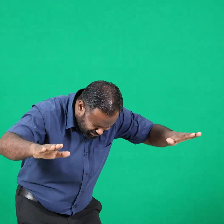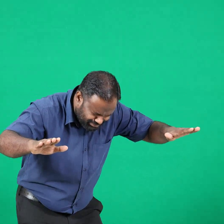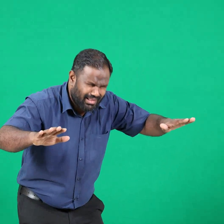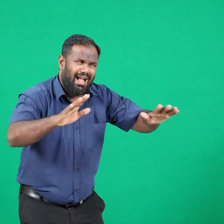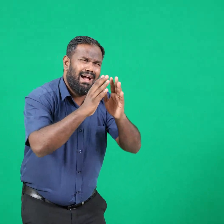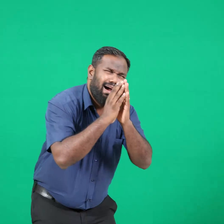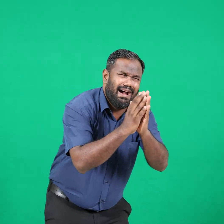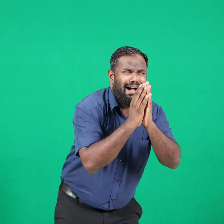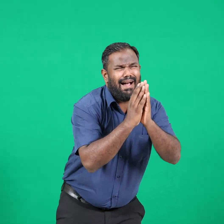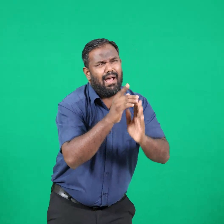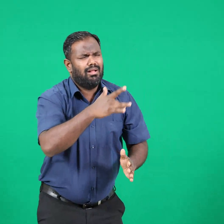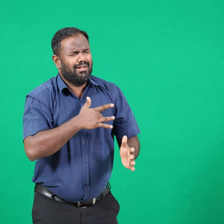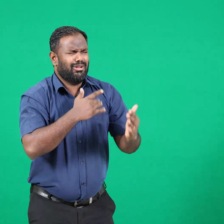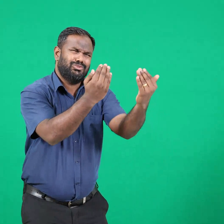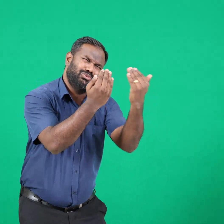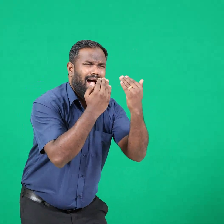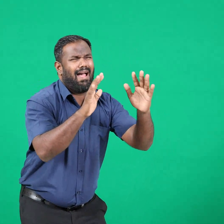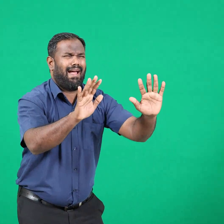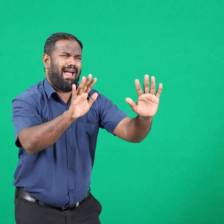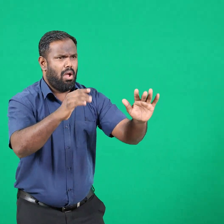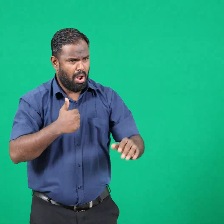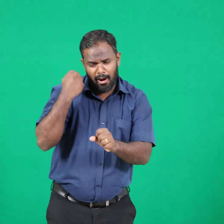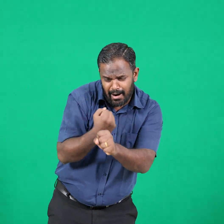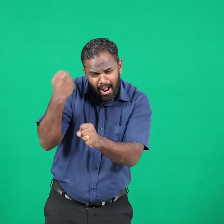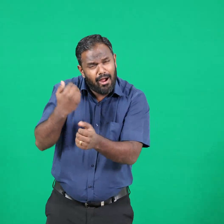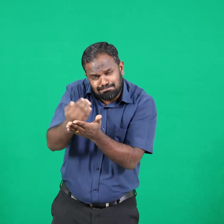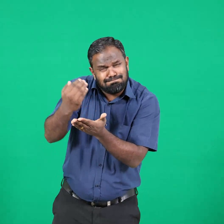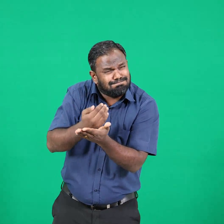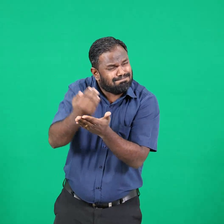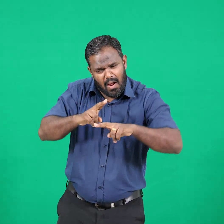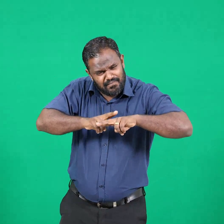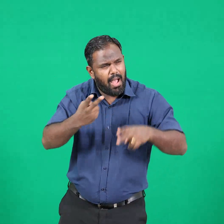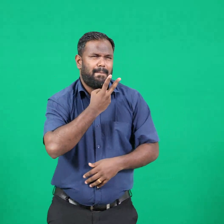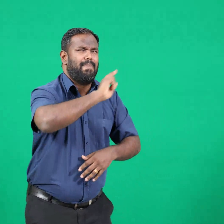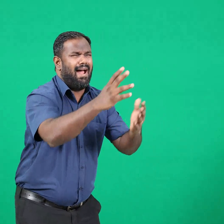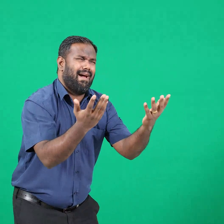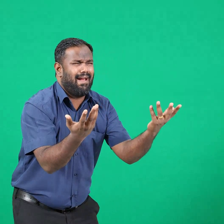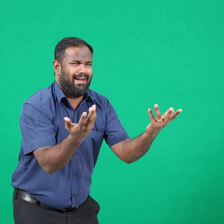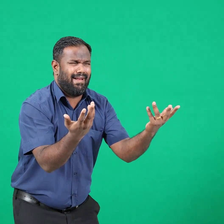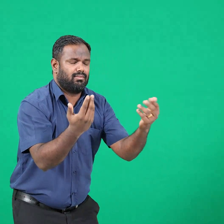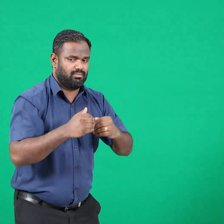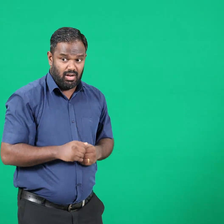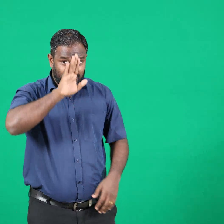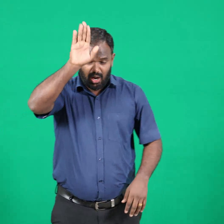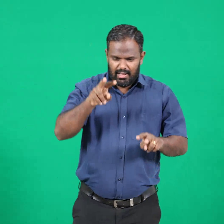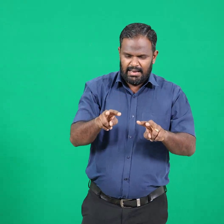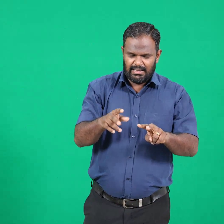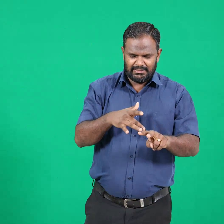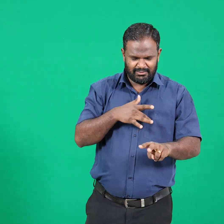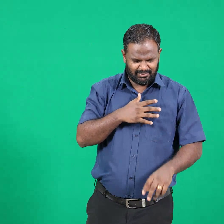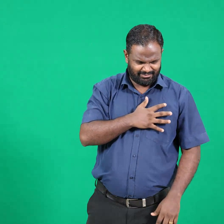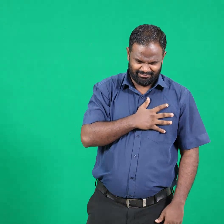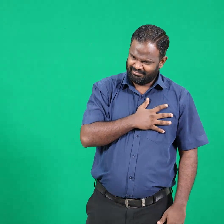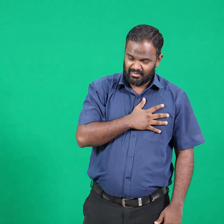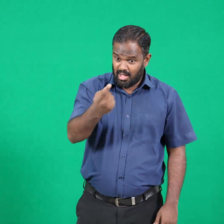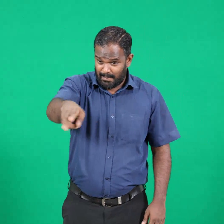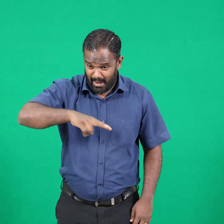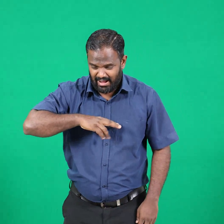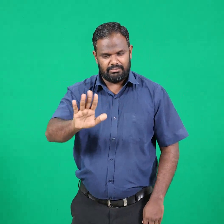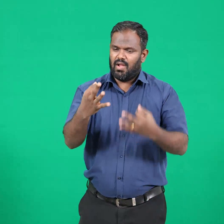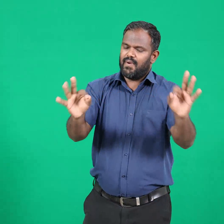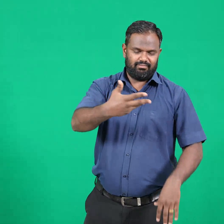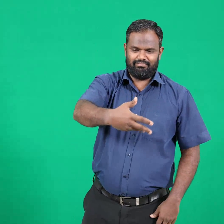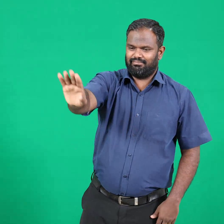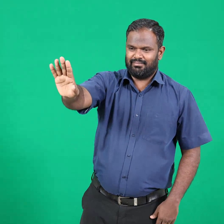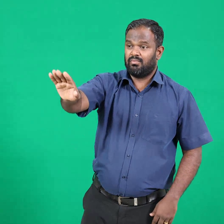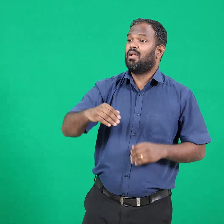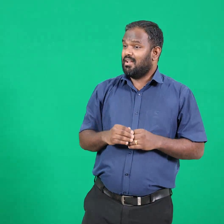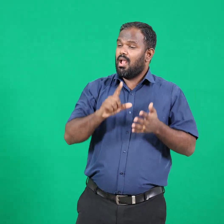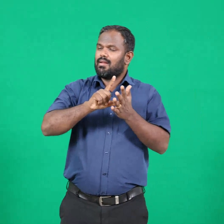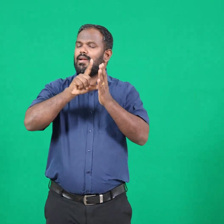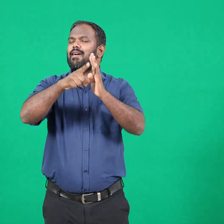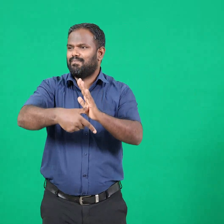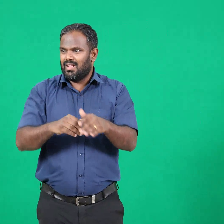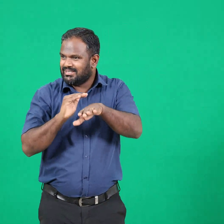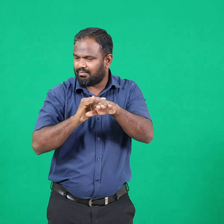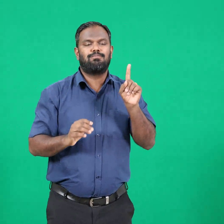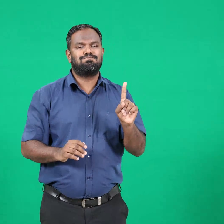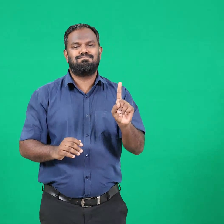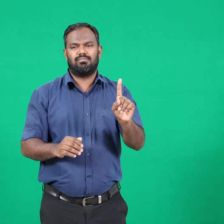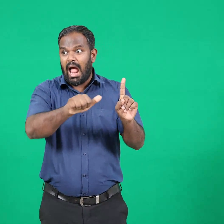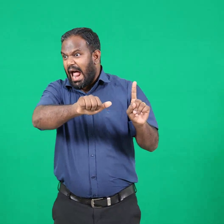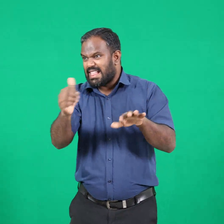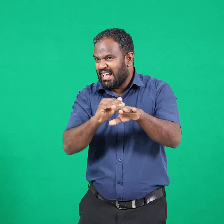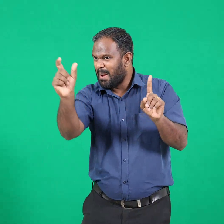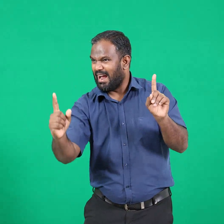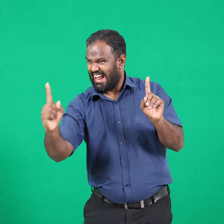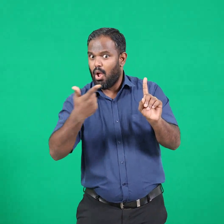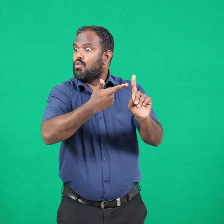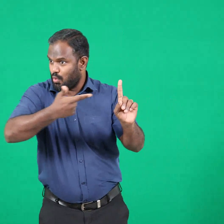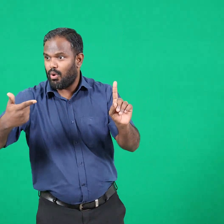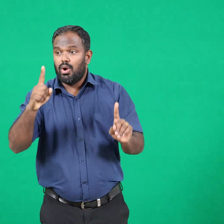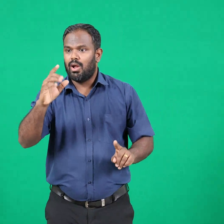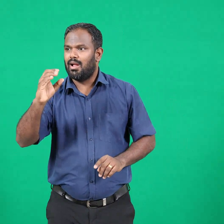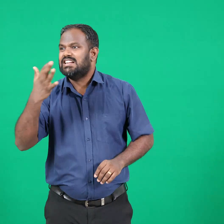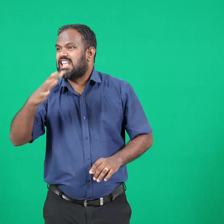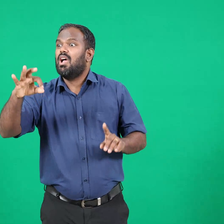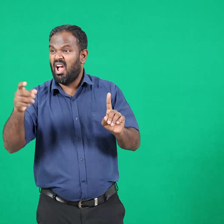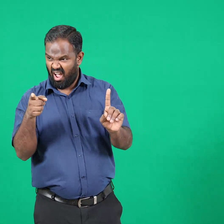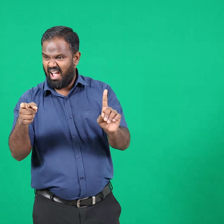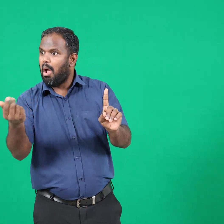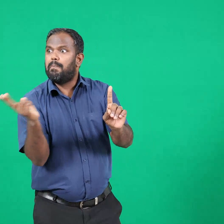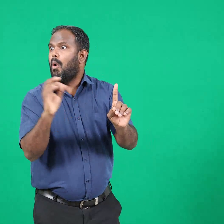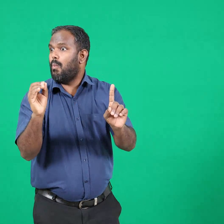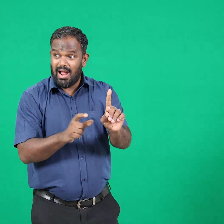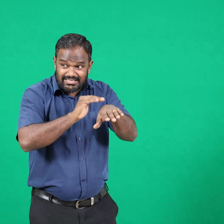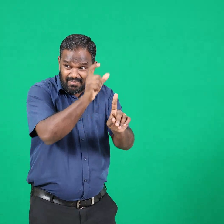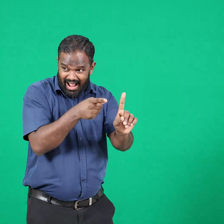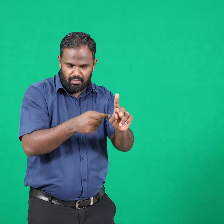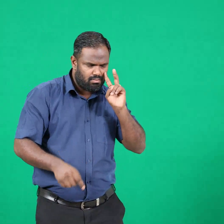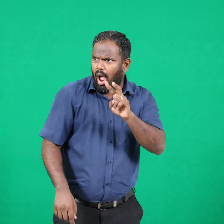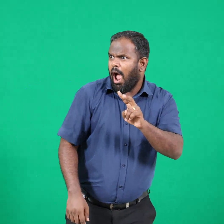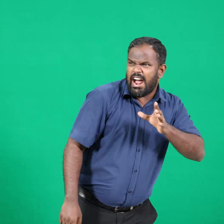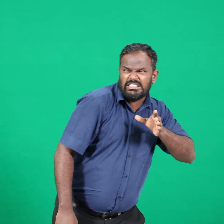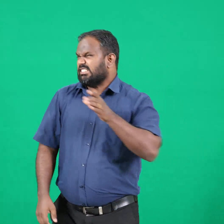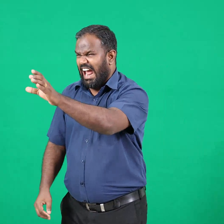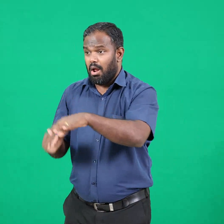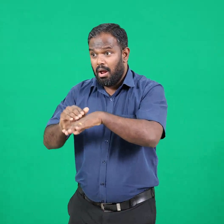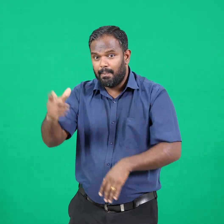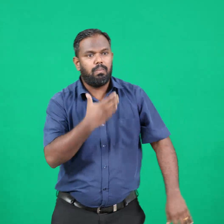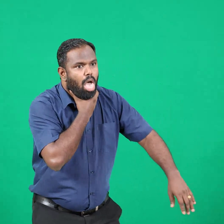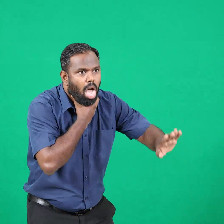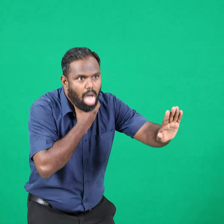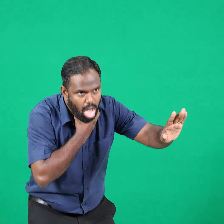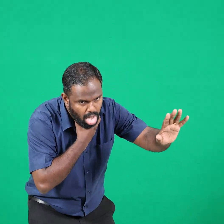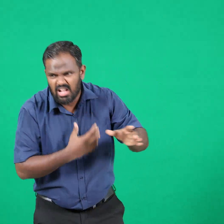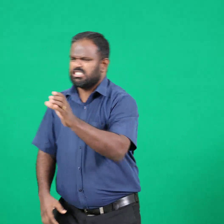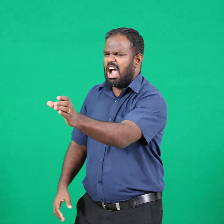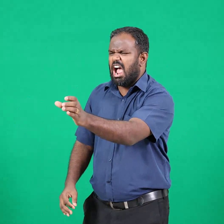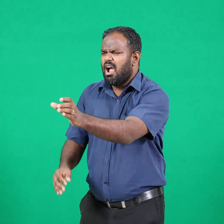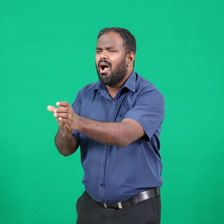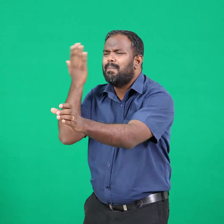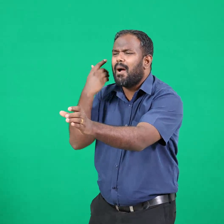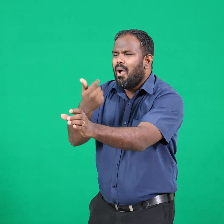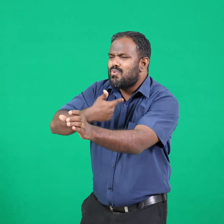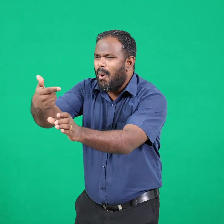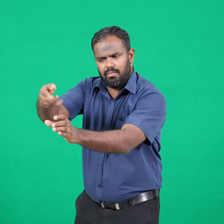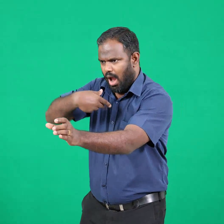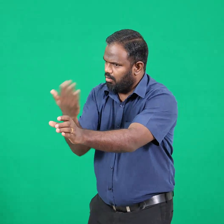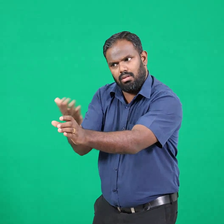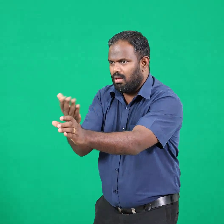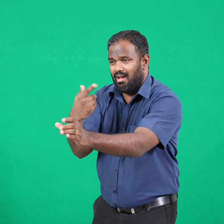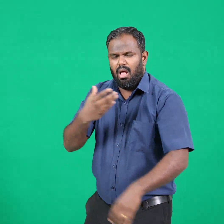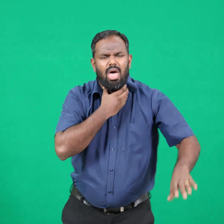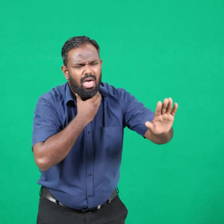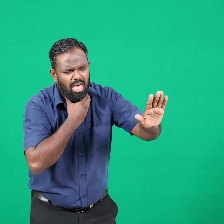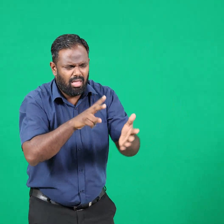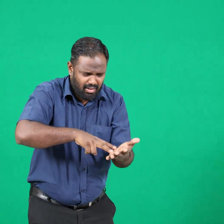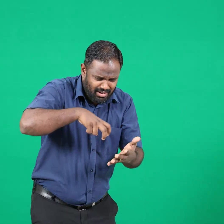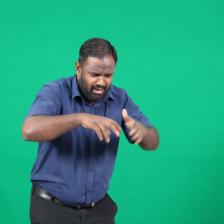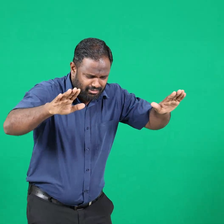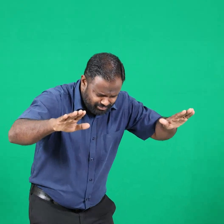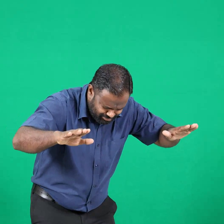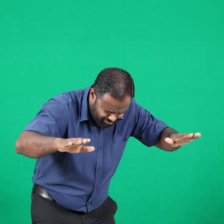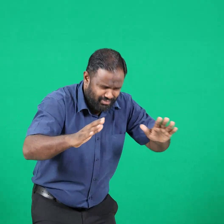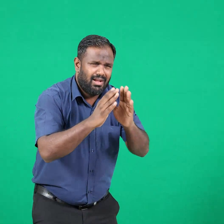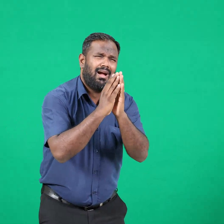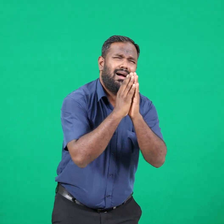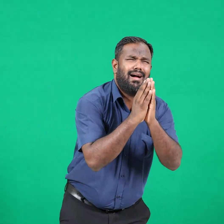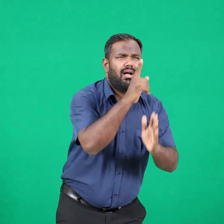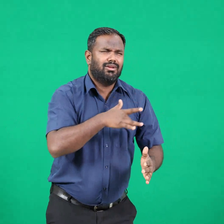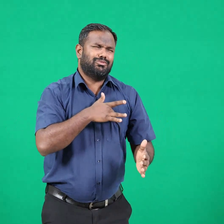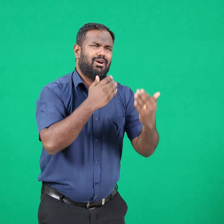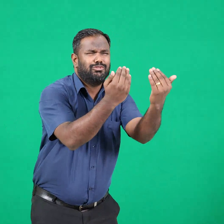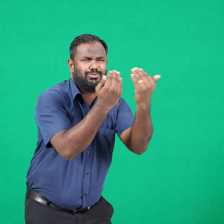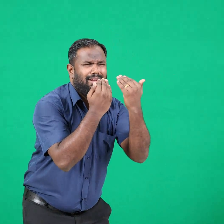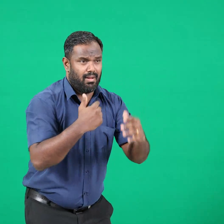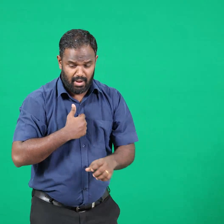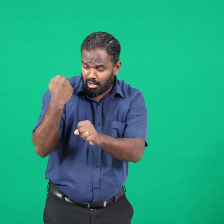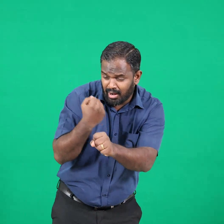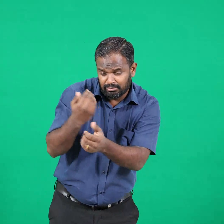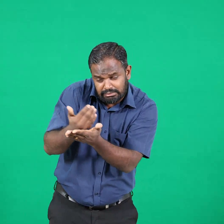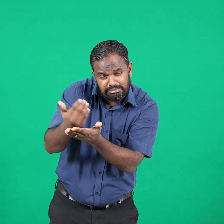His master had compassion on him, forgave his debt, and released him. But when that servant went out, he found one of his fellow servants who owed him a hundred denarii. He grabbed him and began to choke him, saying, 'Pay back what you owe me!'